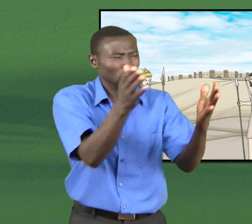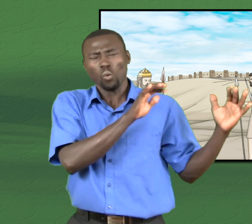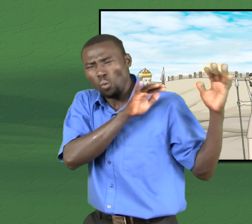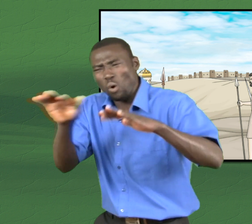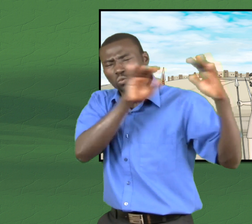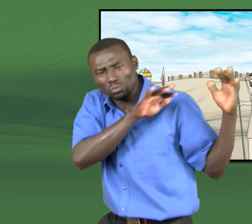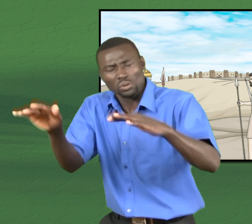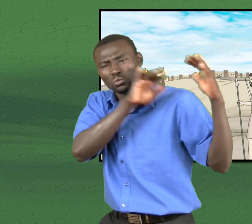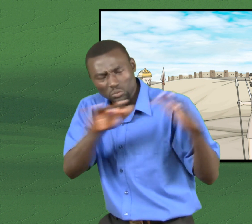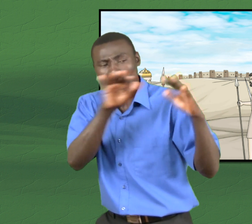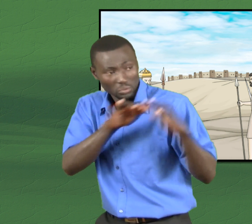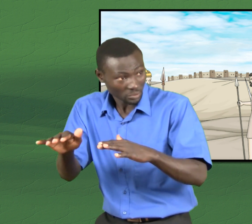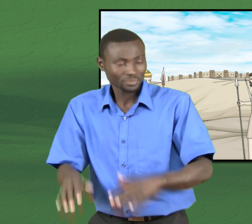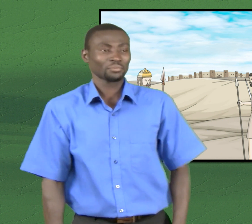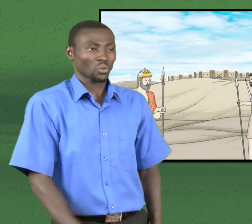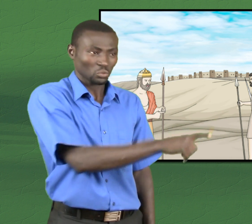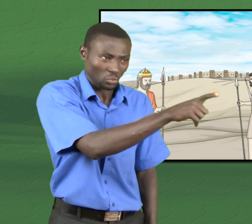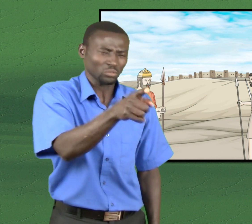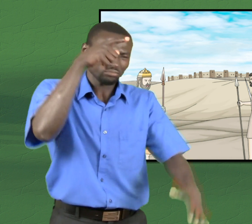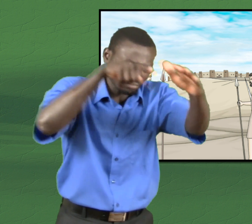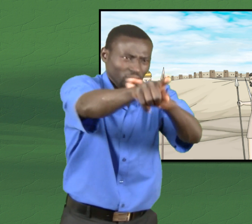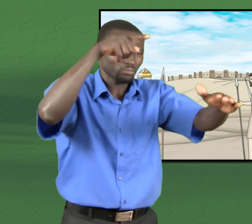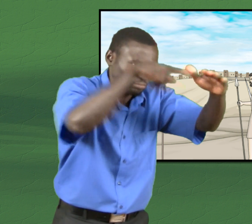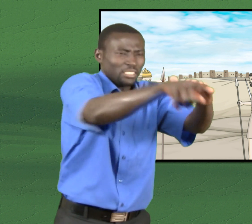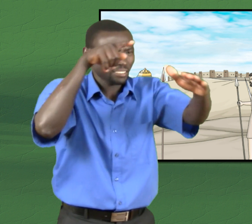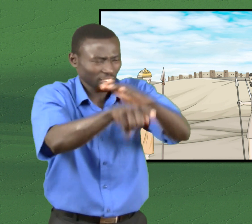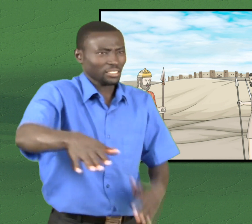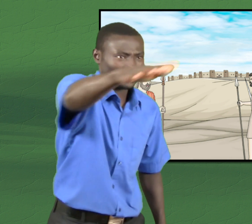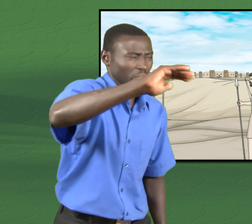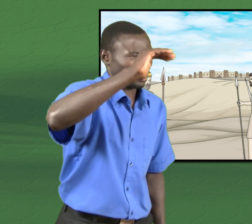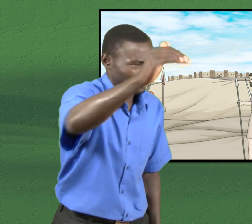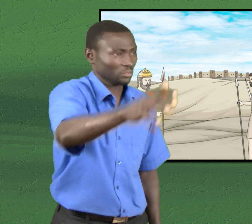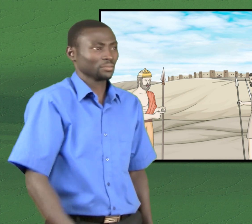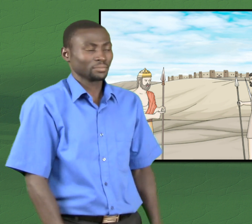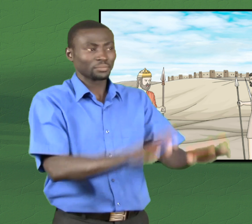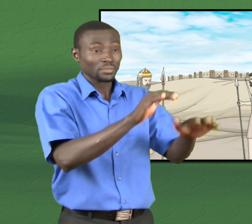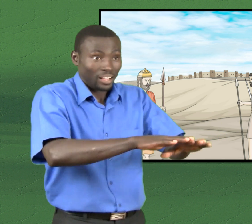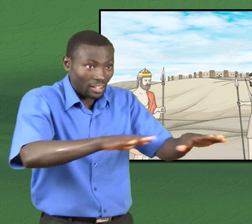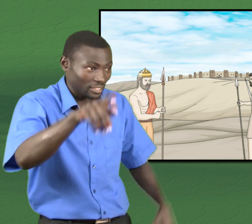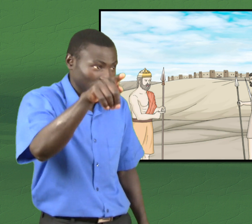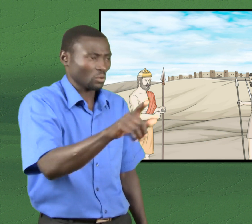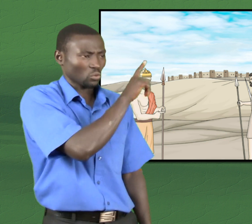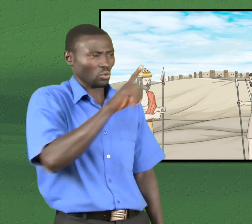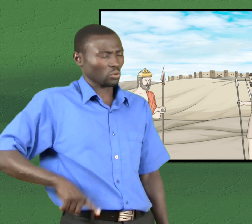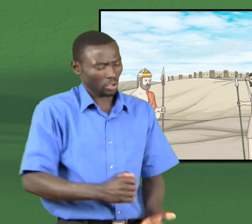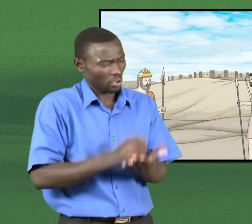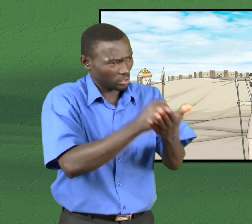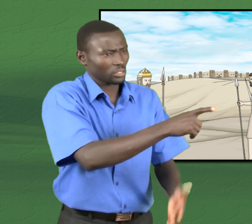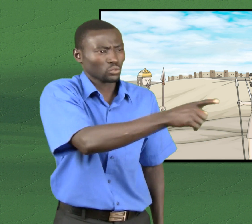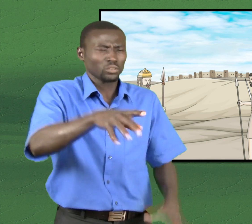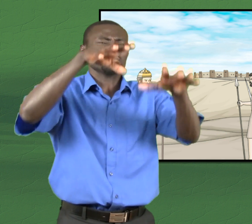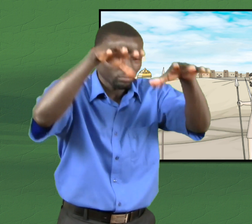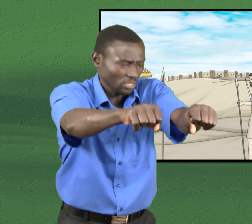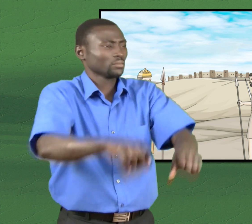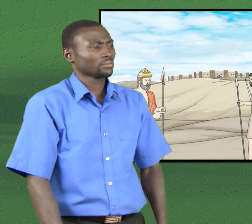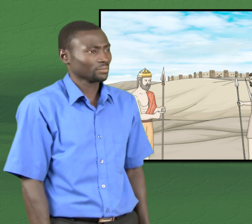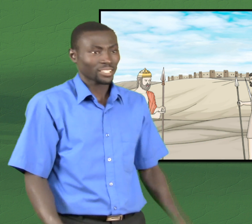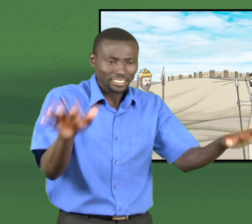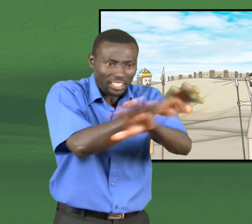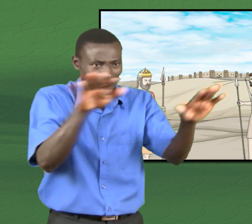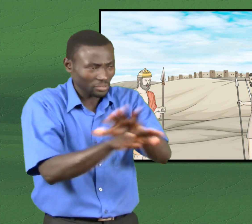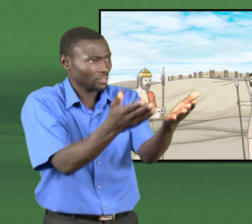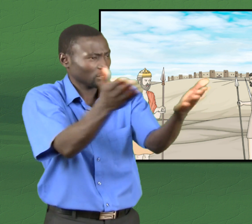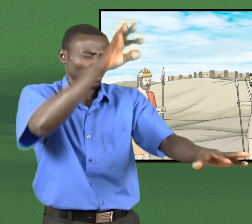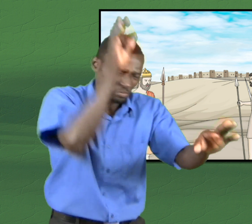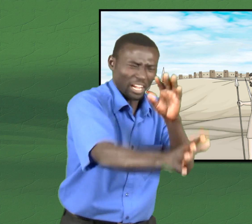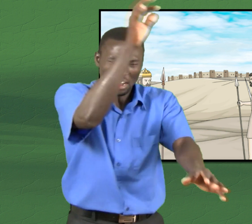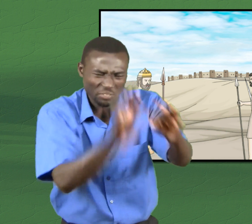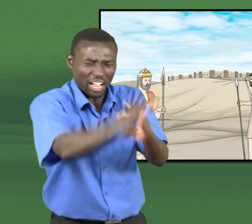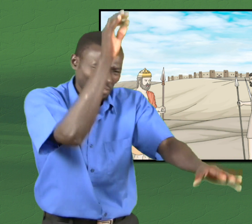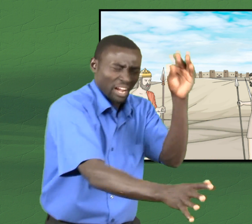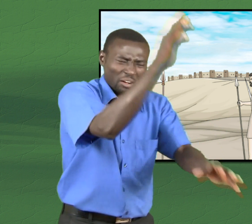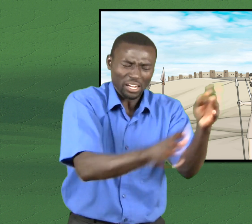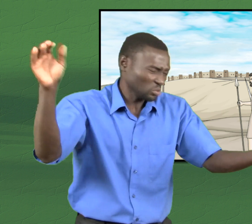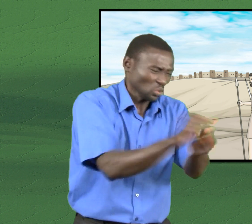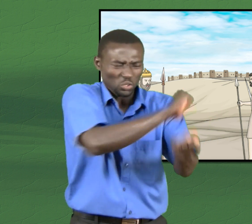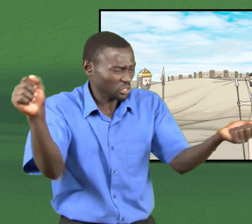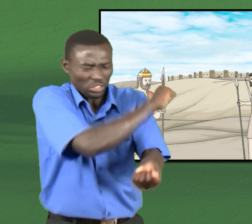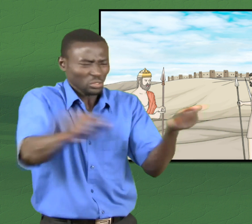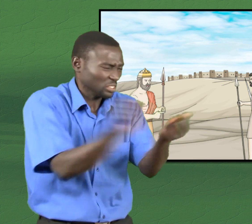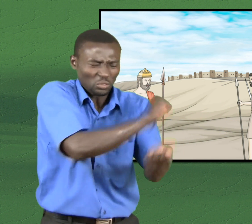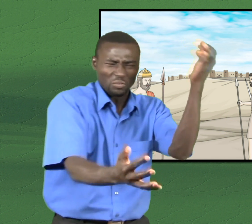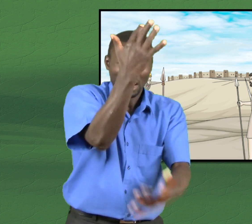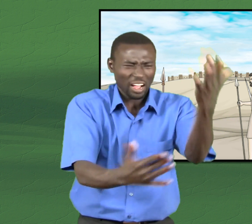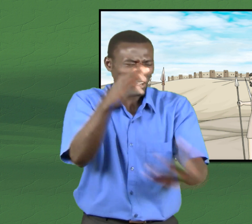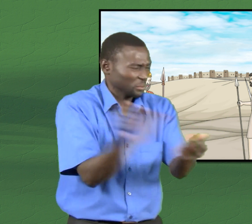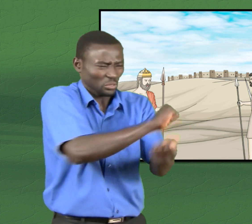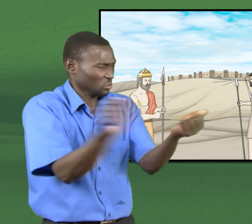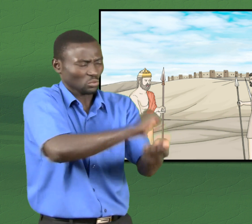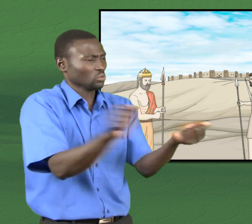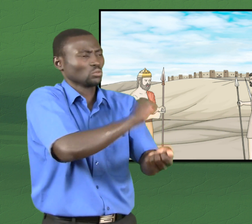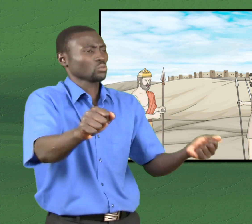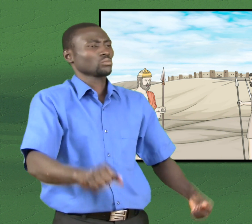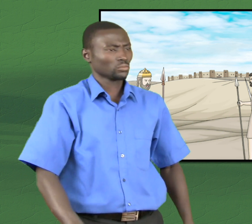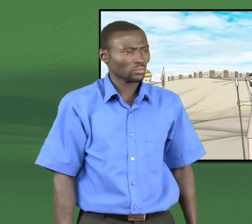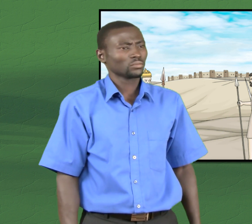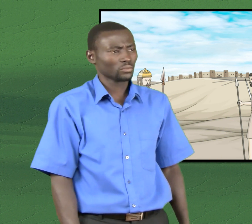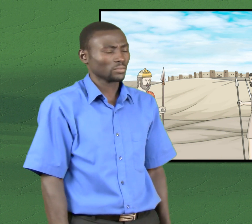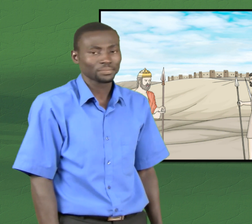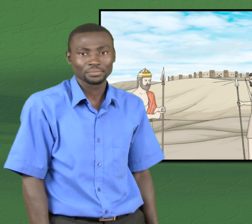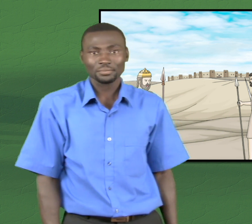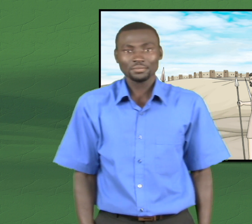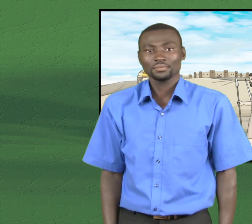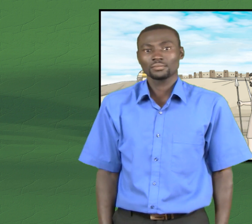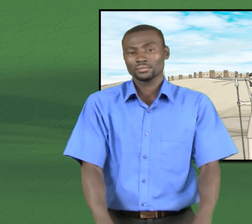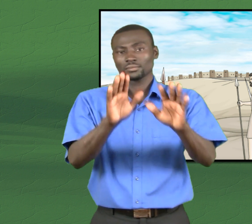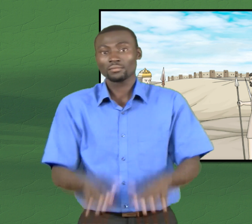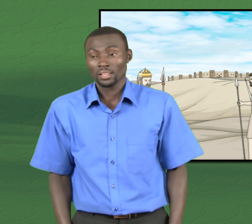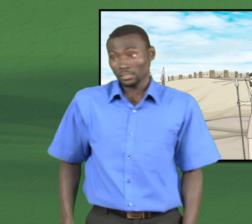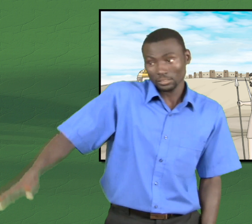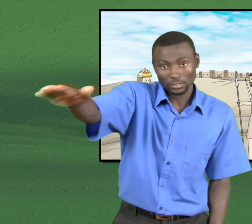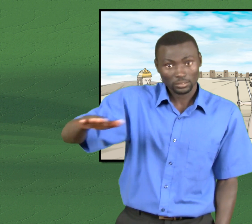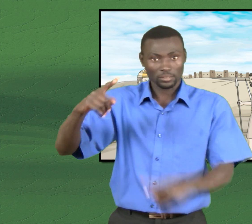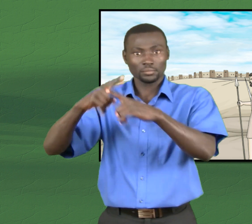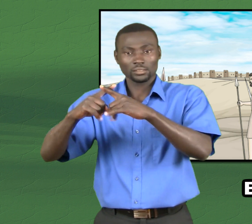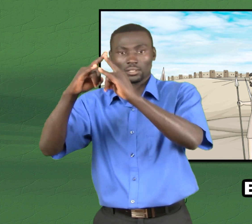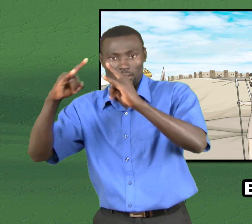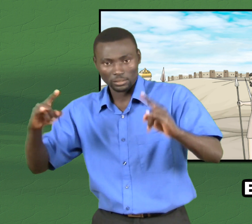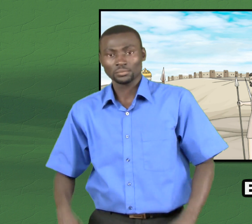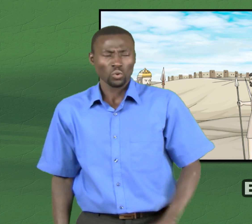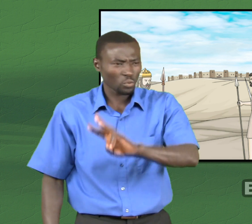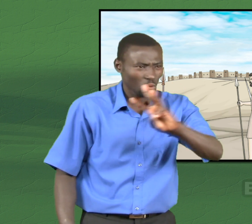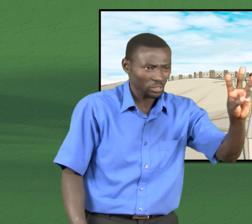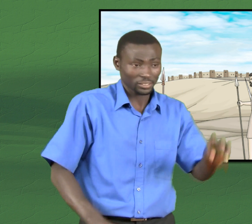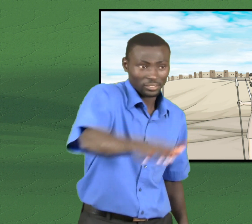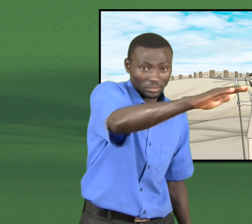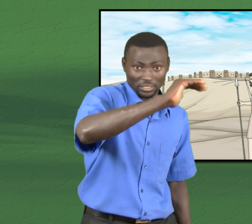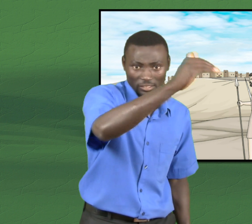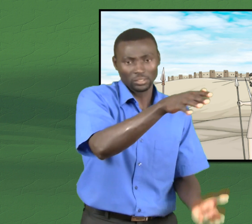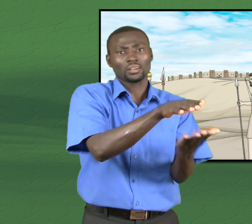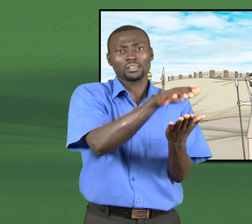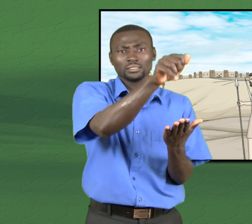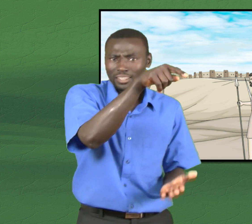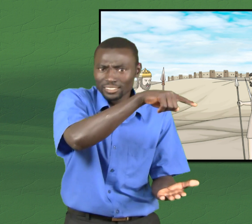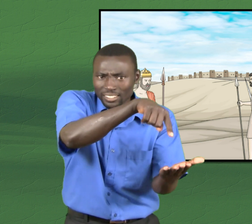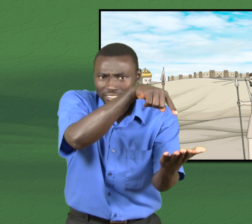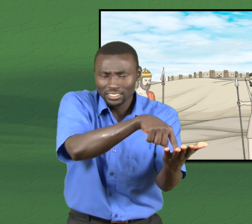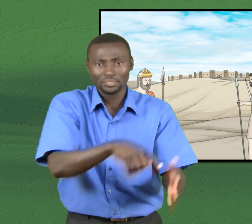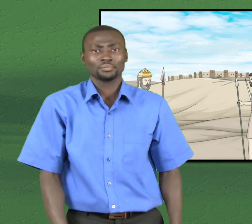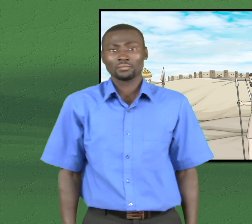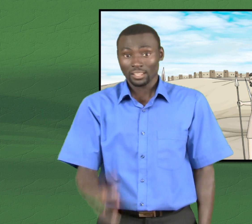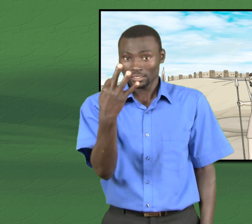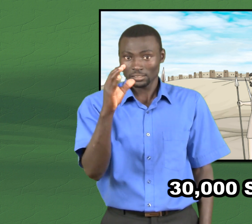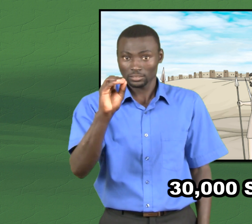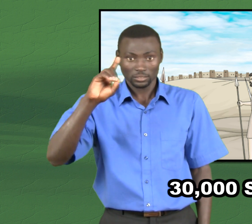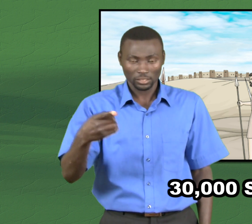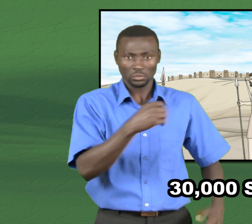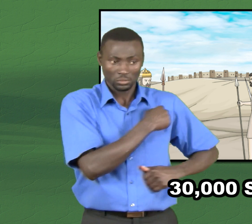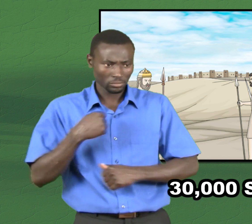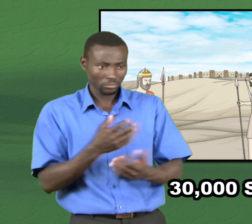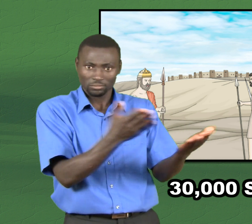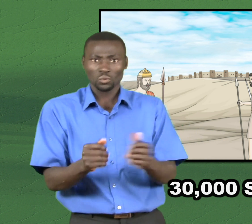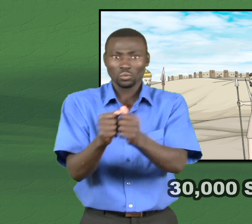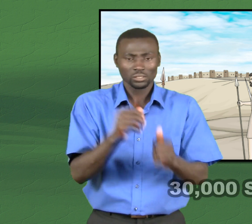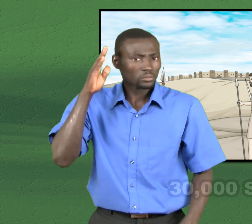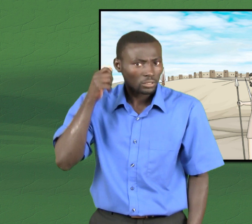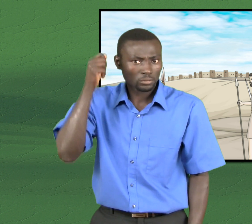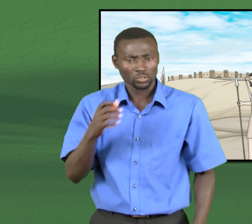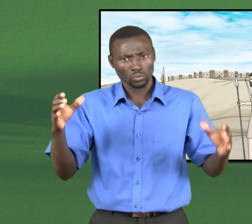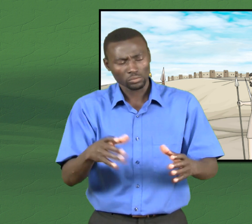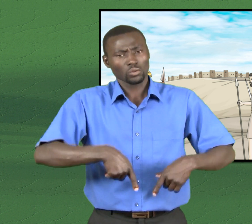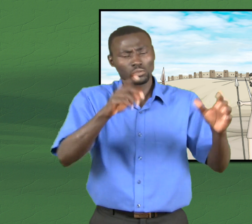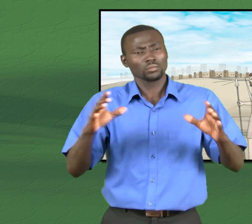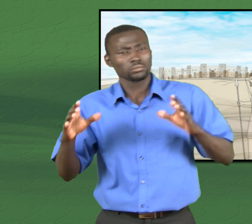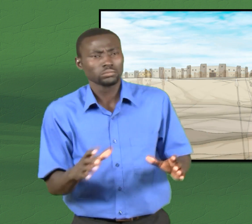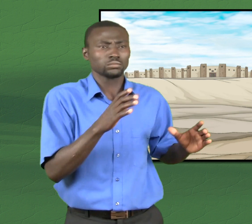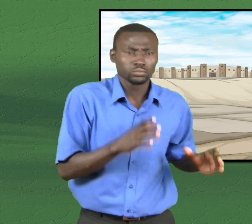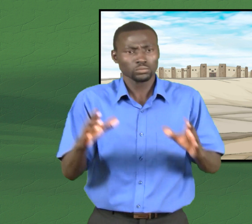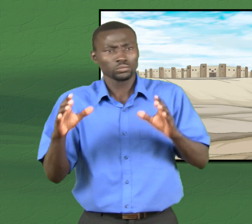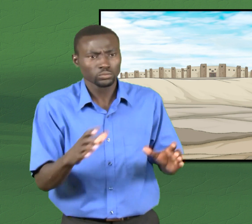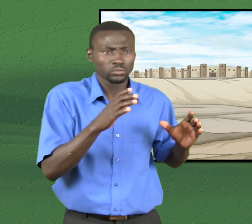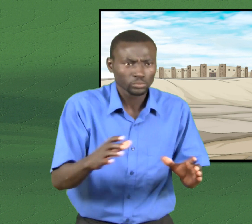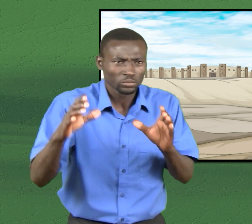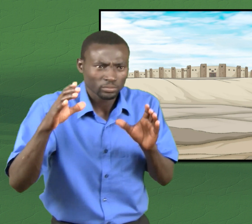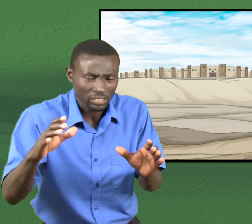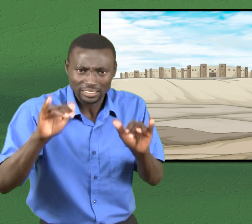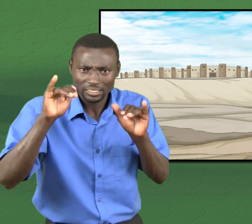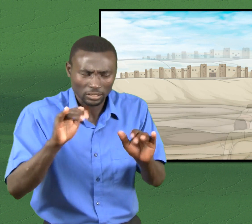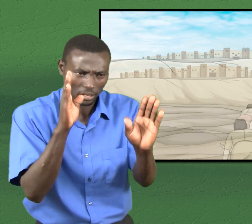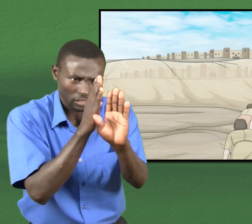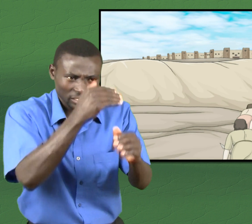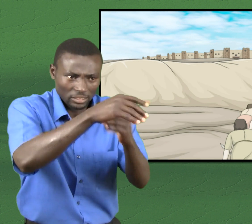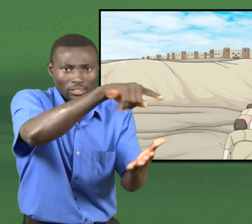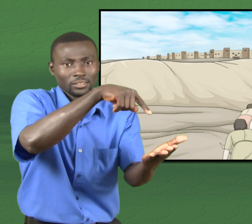And when you have taken the city, set it on fire. Do as the LORD has commanded! See, I have given you orders.” So Joshua sent them out, and they went to the place of ambush and lay in wait between Bethel and Ai, to the west of Ai. But Joshua spent that night among the people.